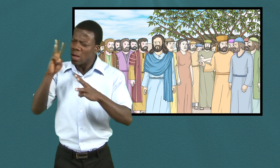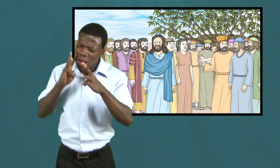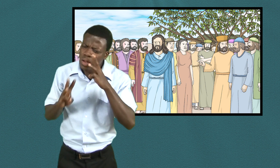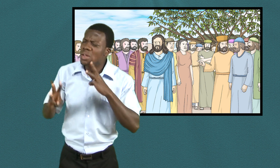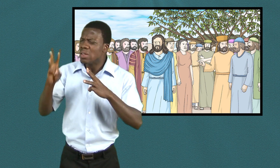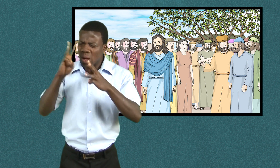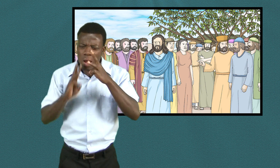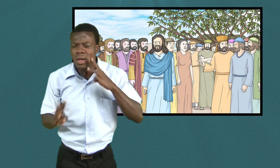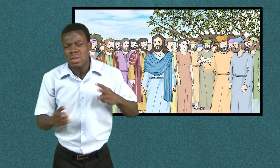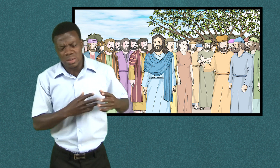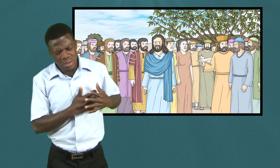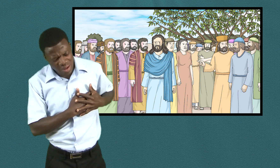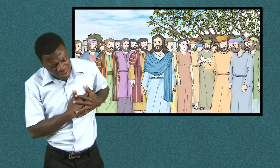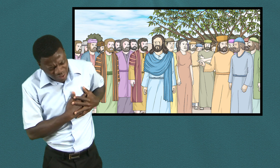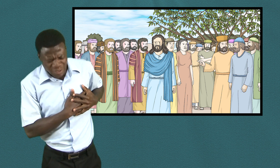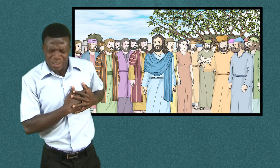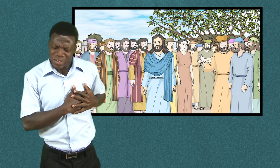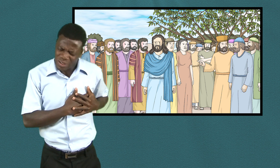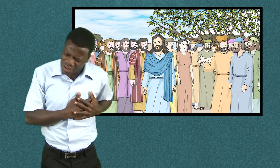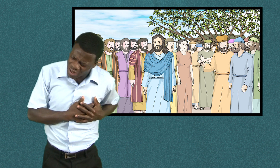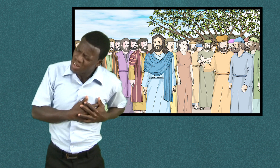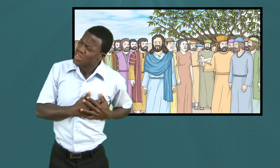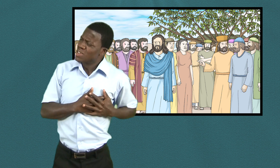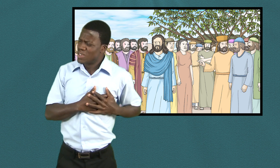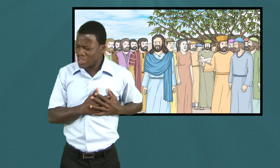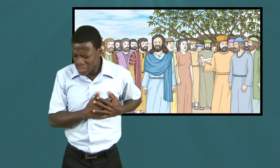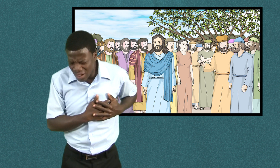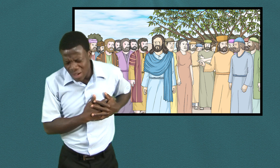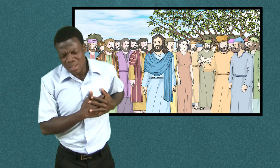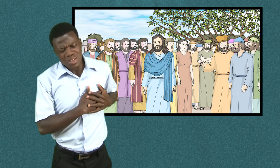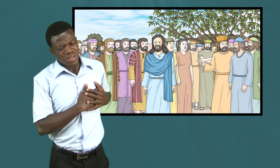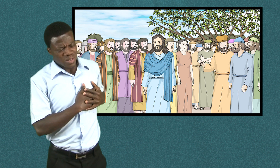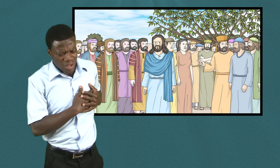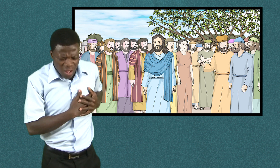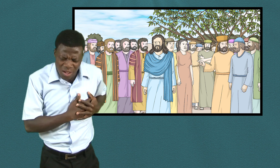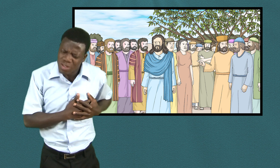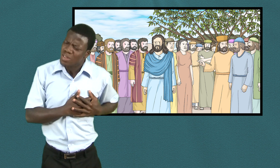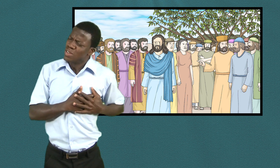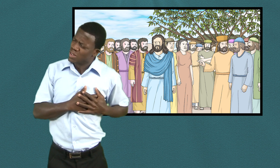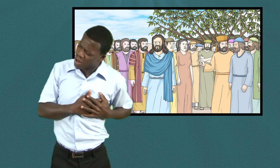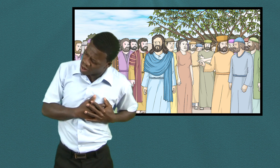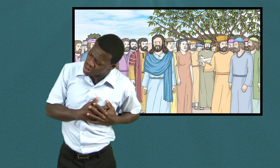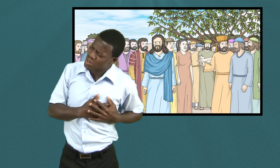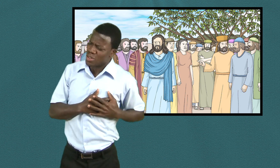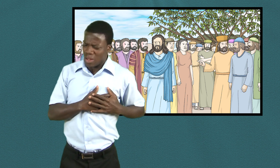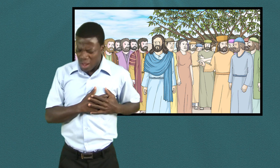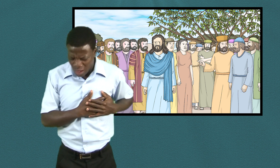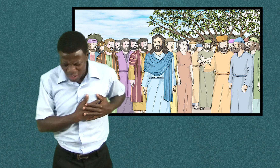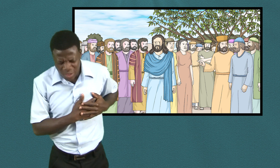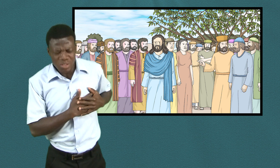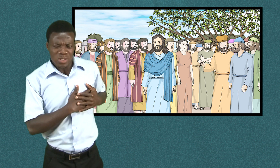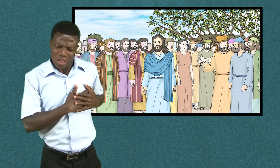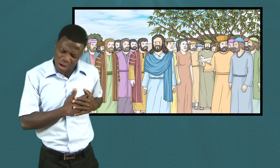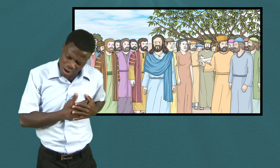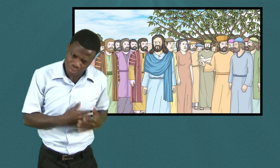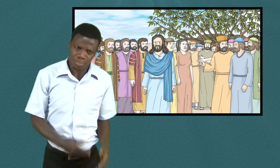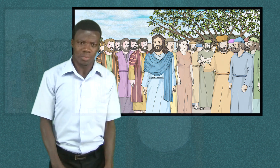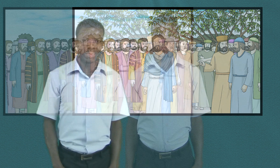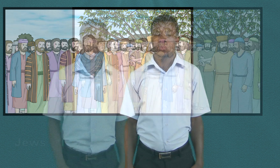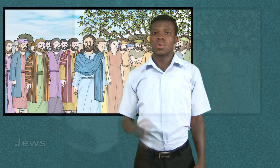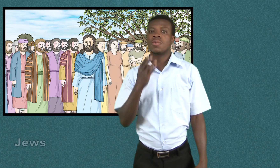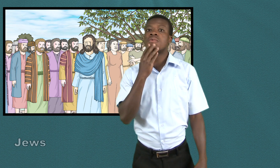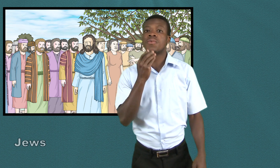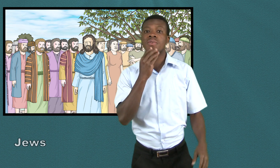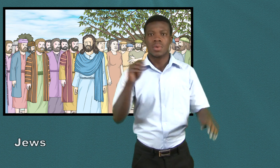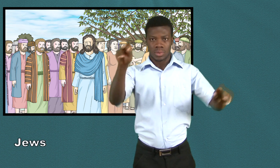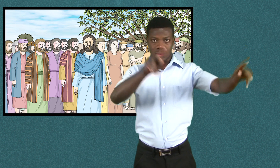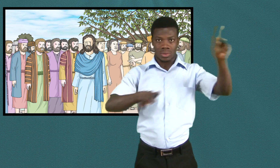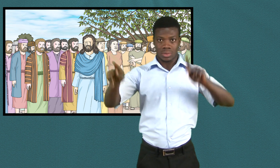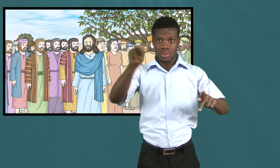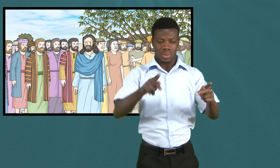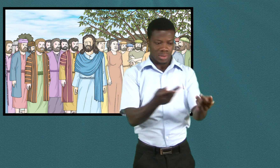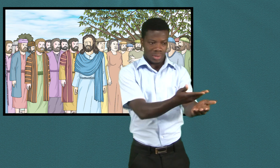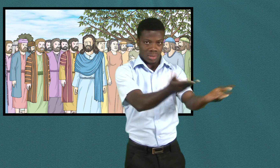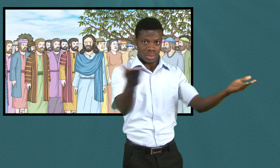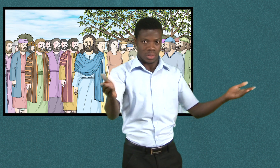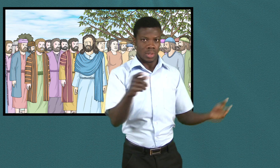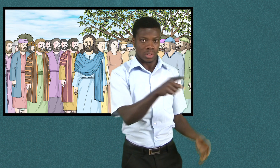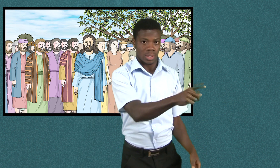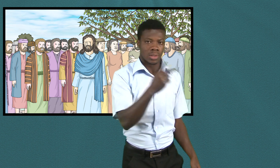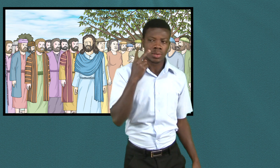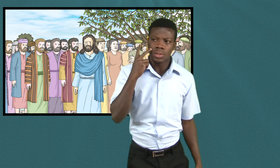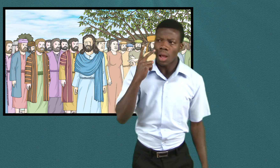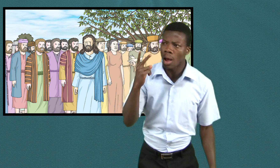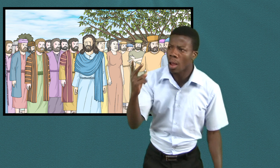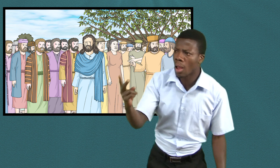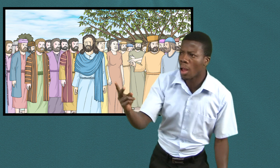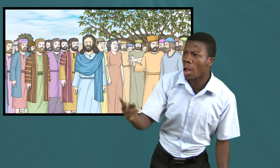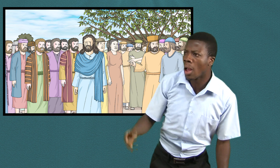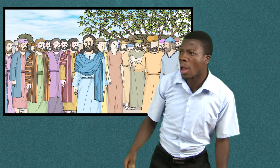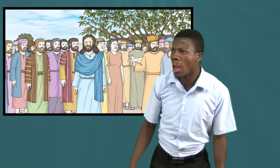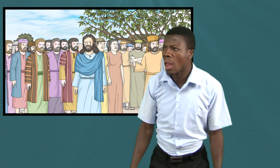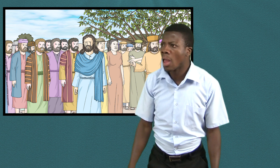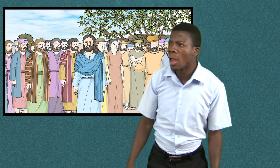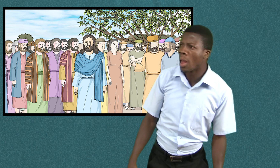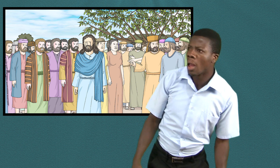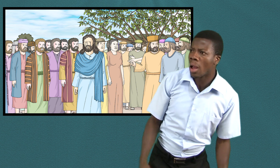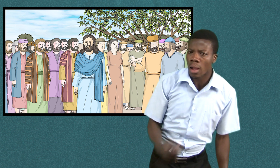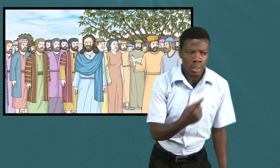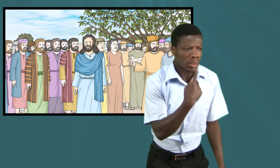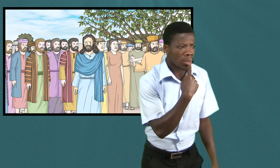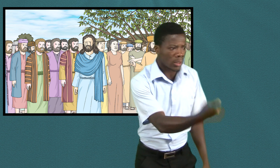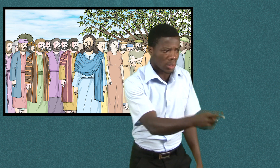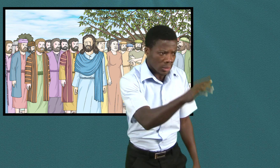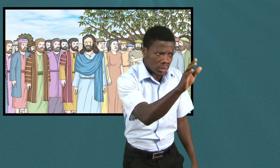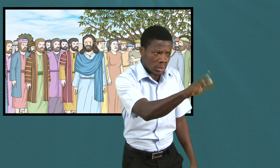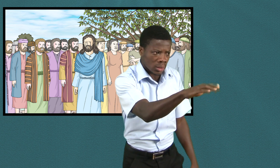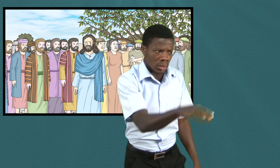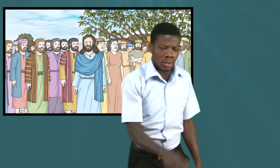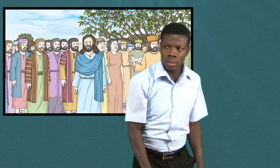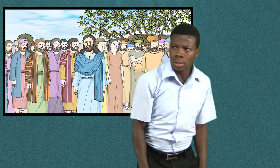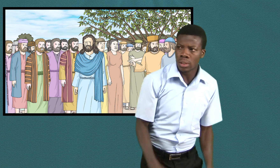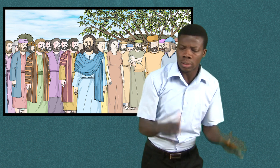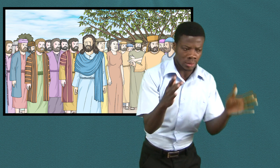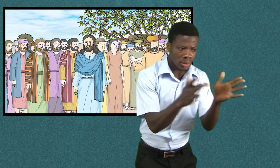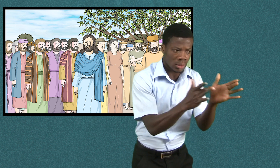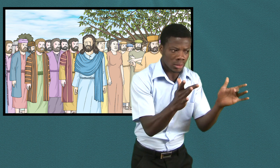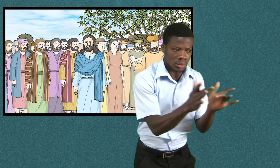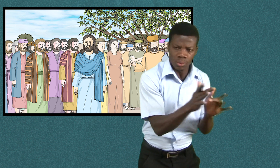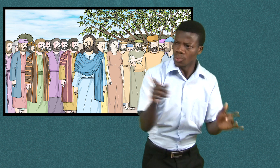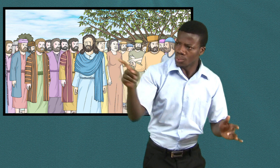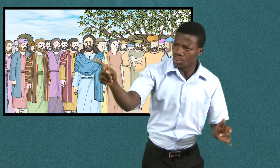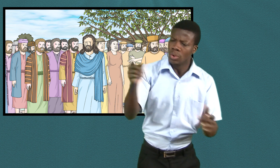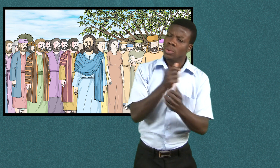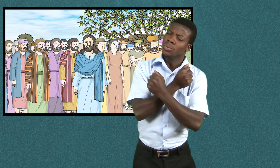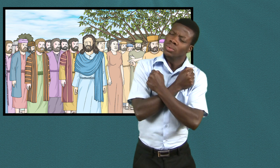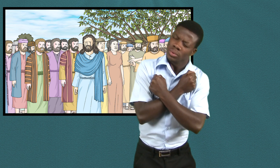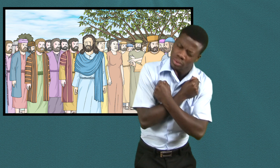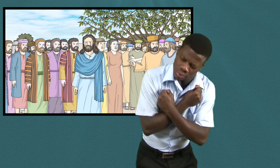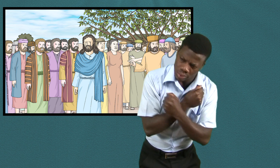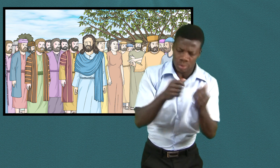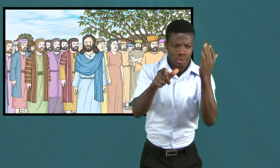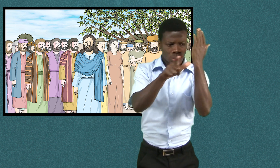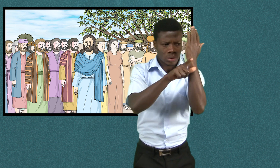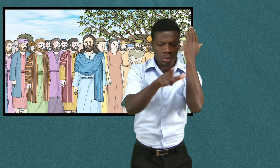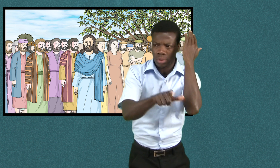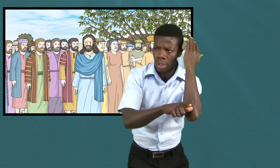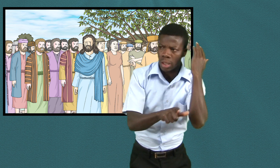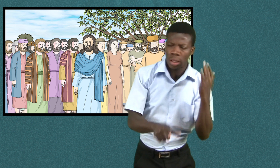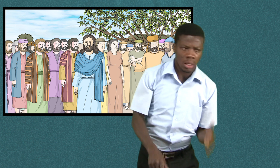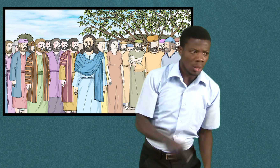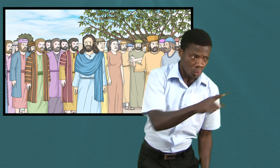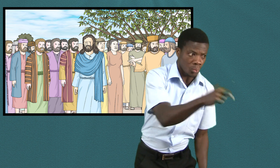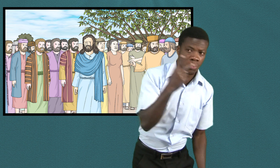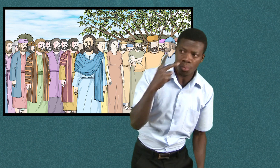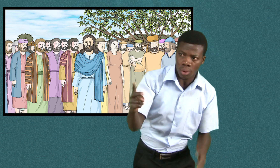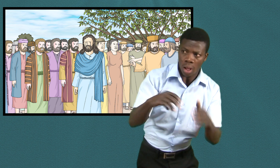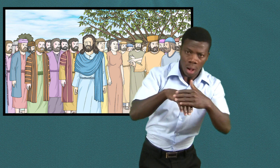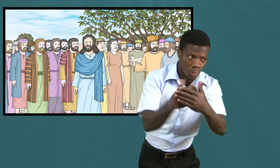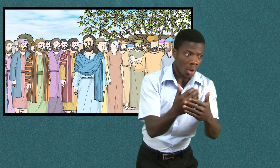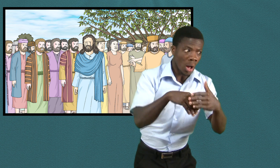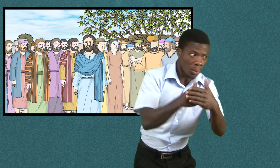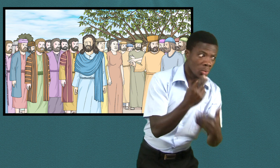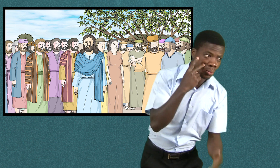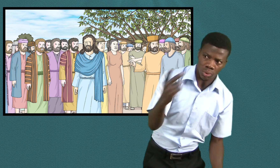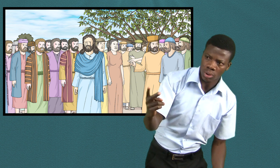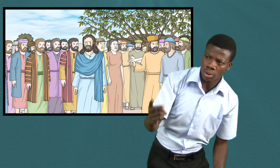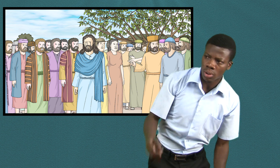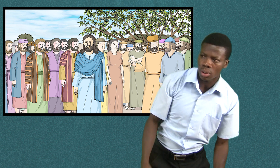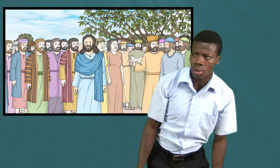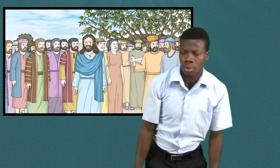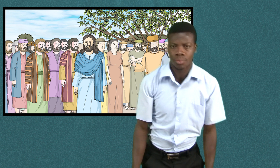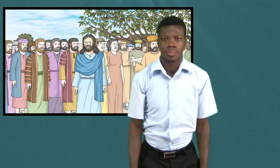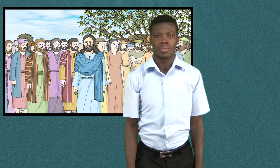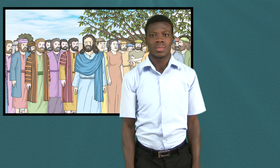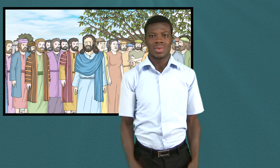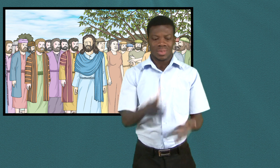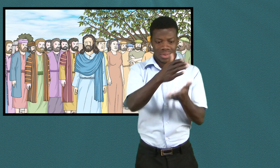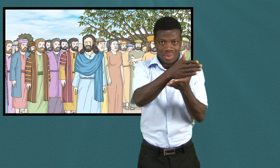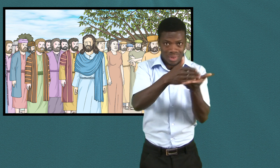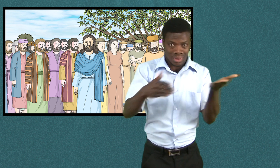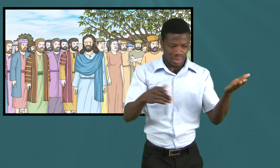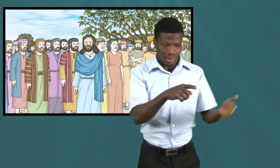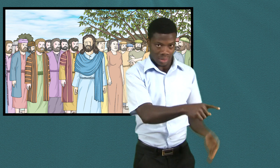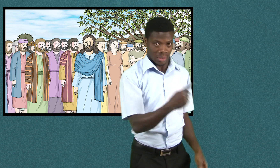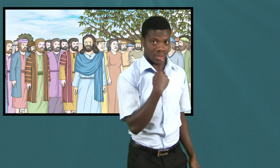“Where have you put him?” He asked. “Come and see, Lord,” they answered. Jesus wept.